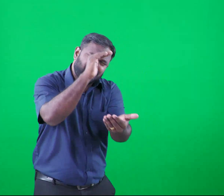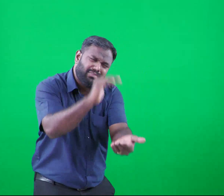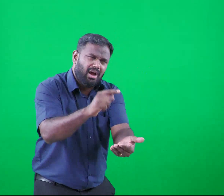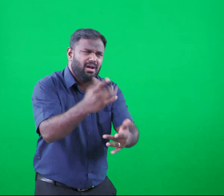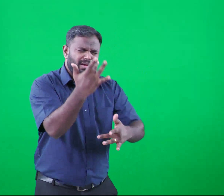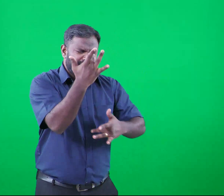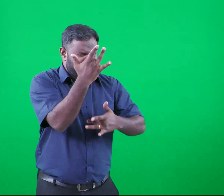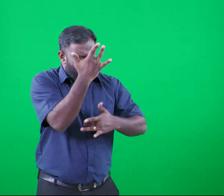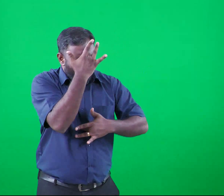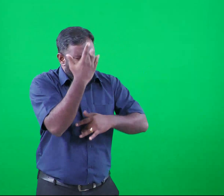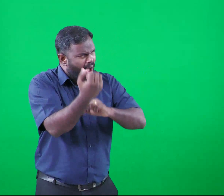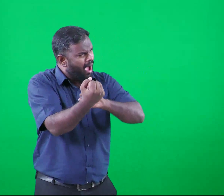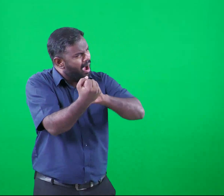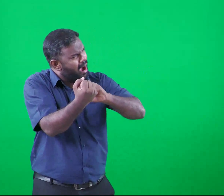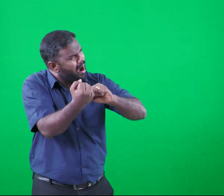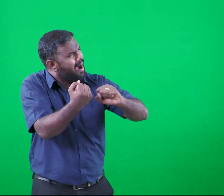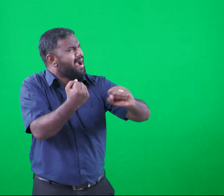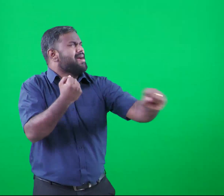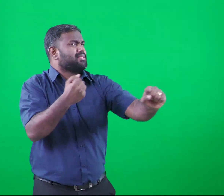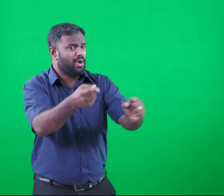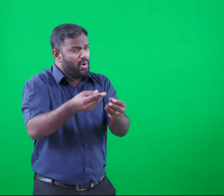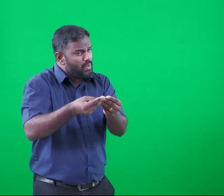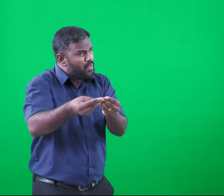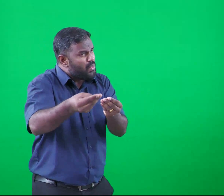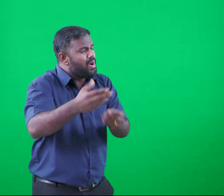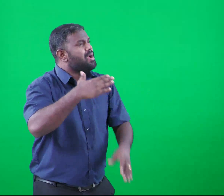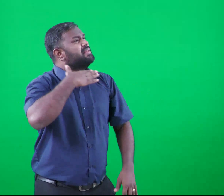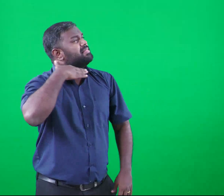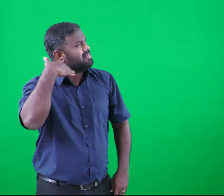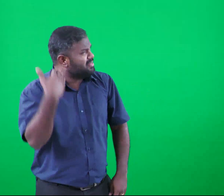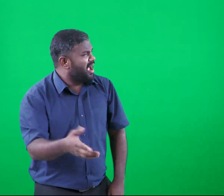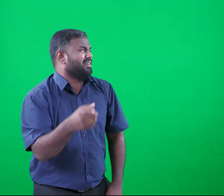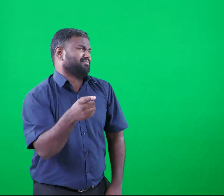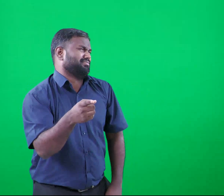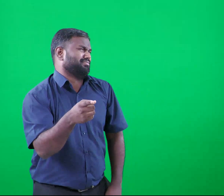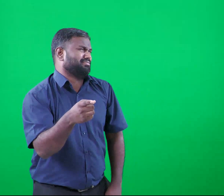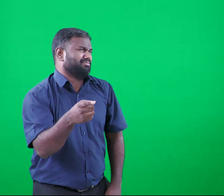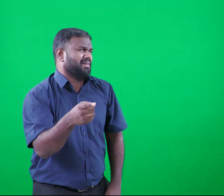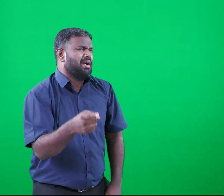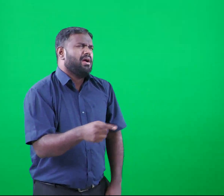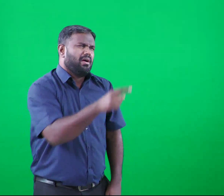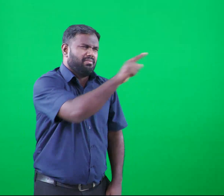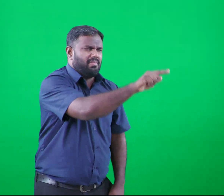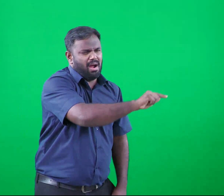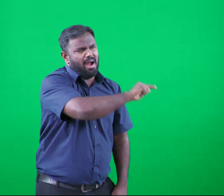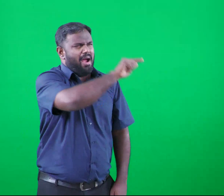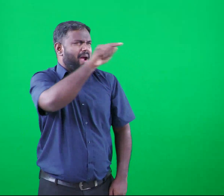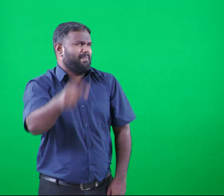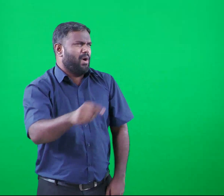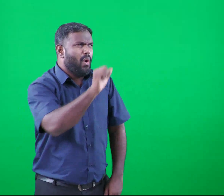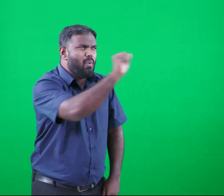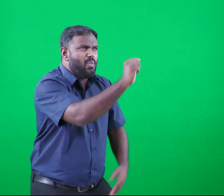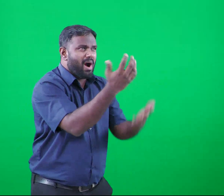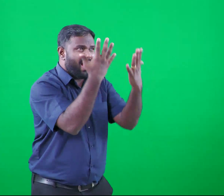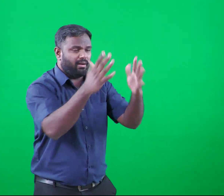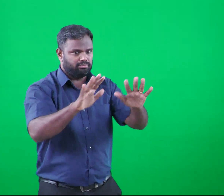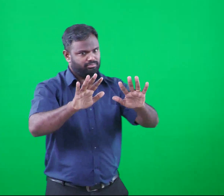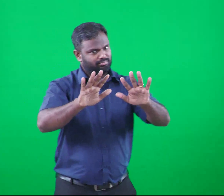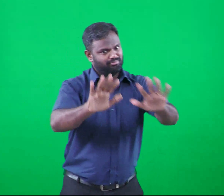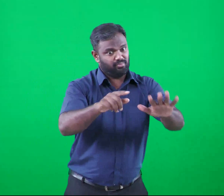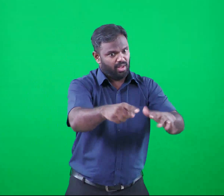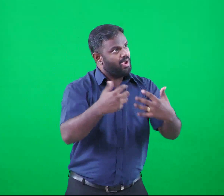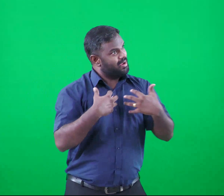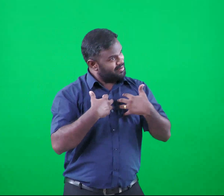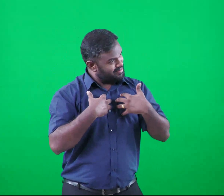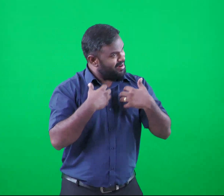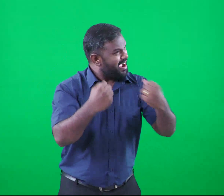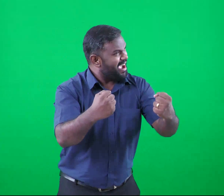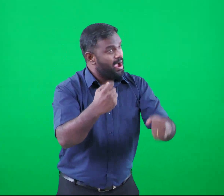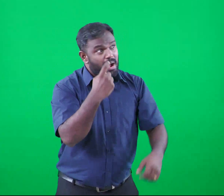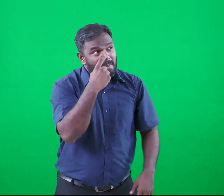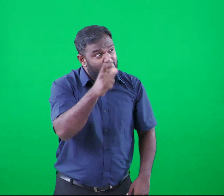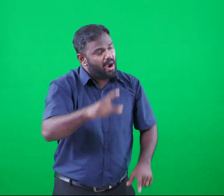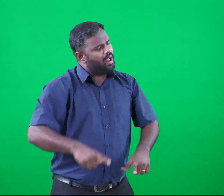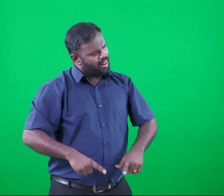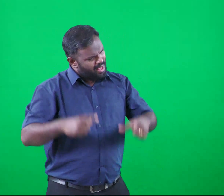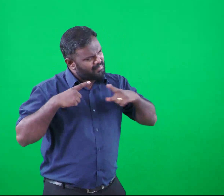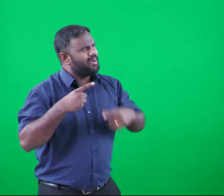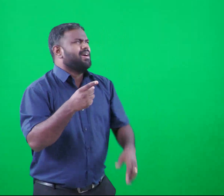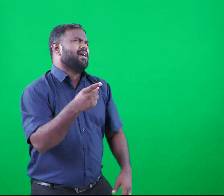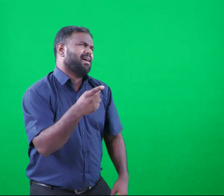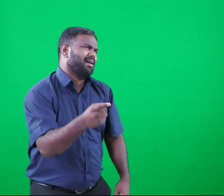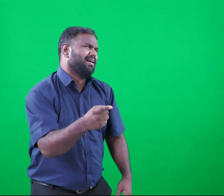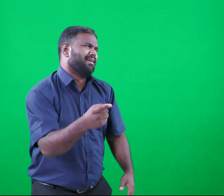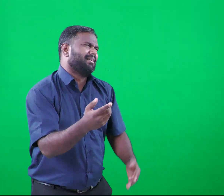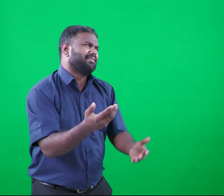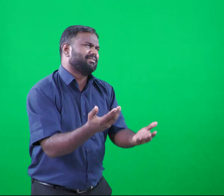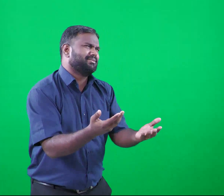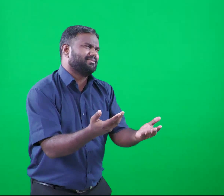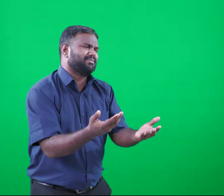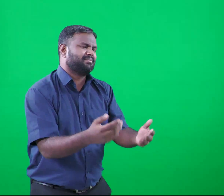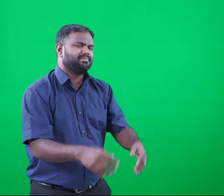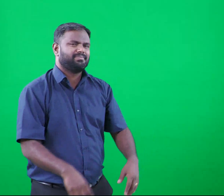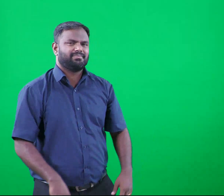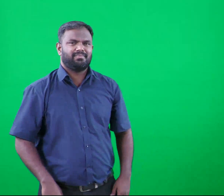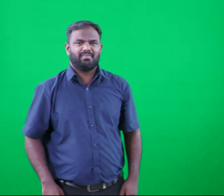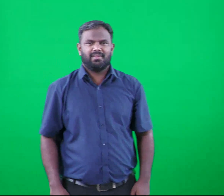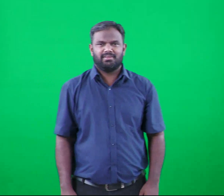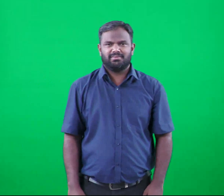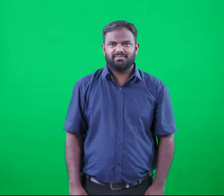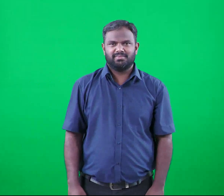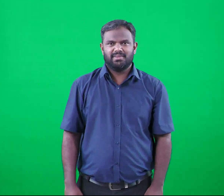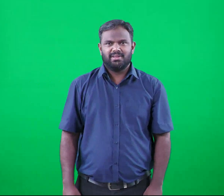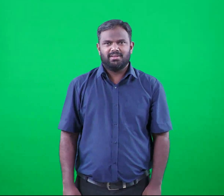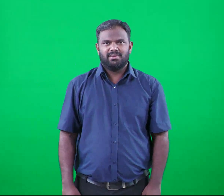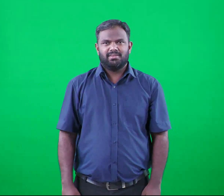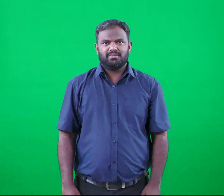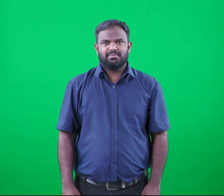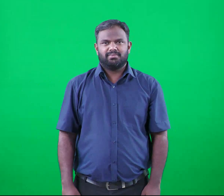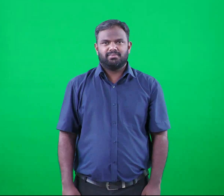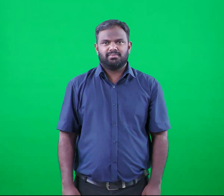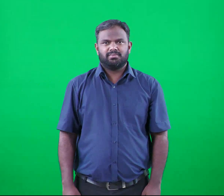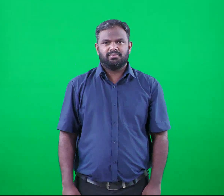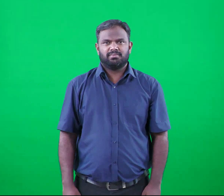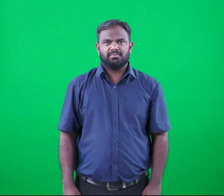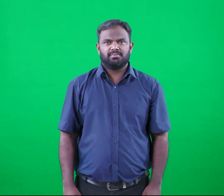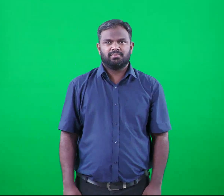Please come and place Your hands on her, so that she will be healed and live."